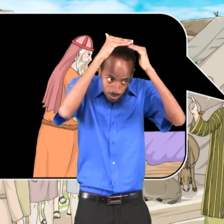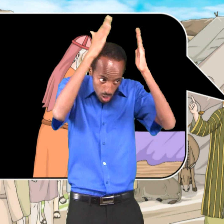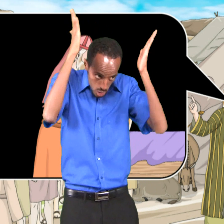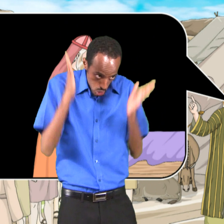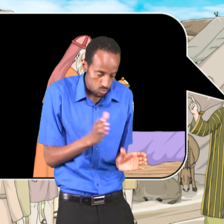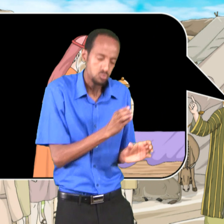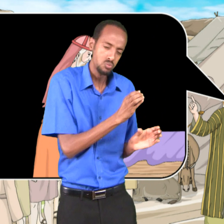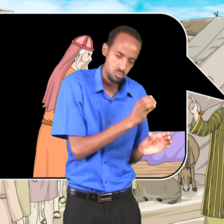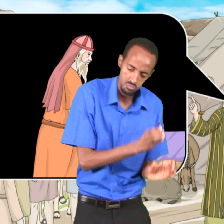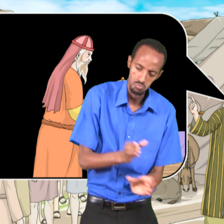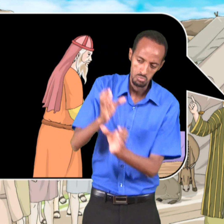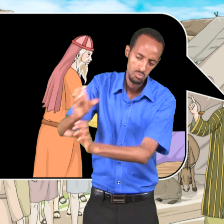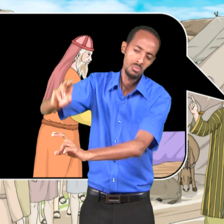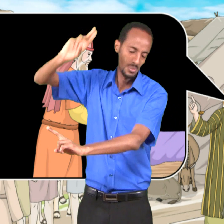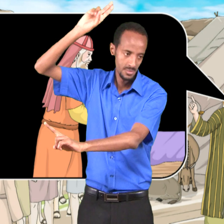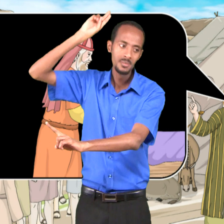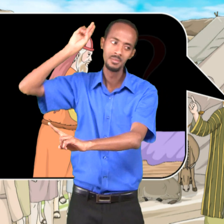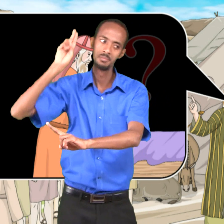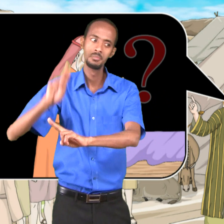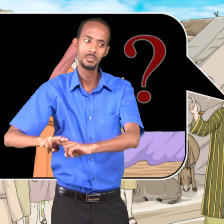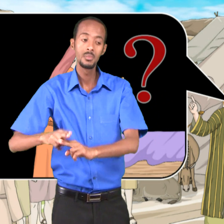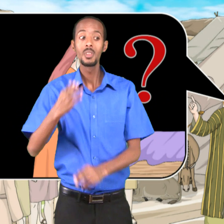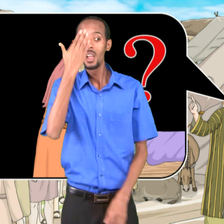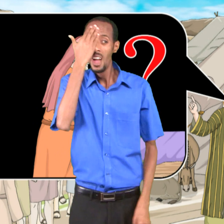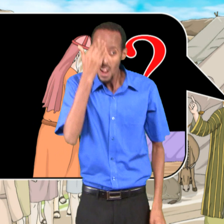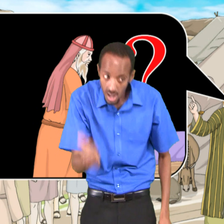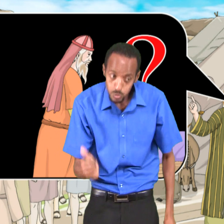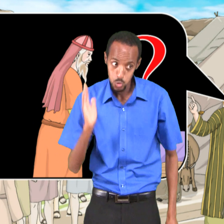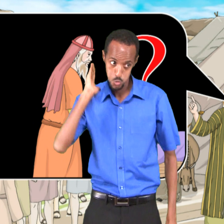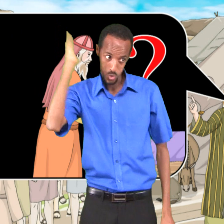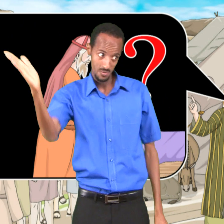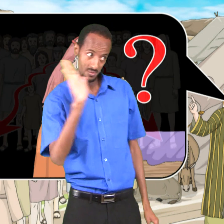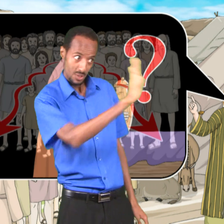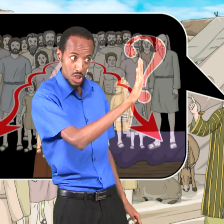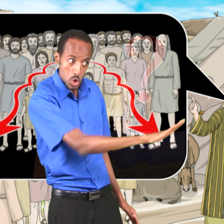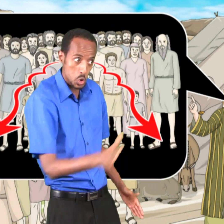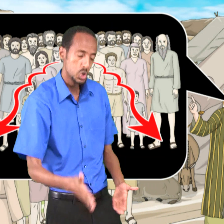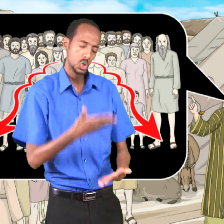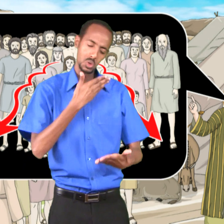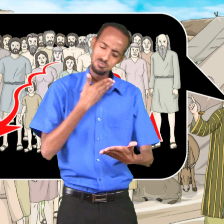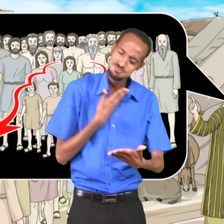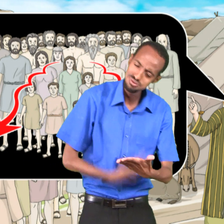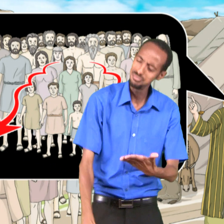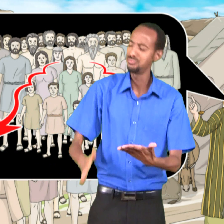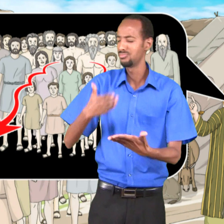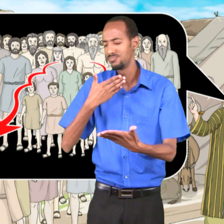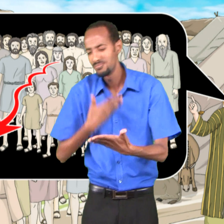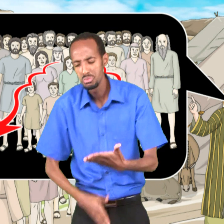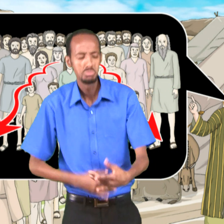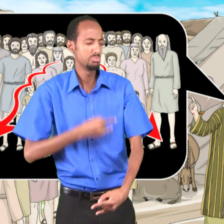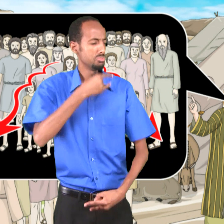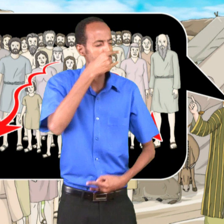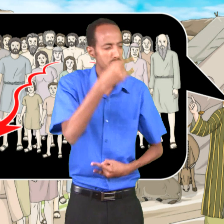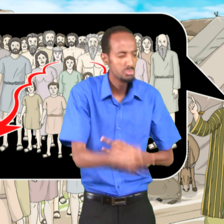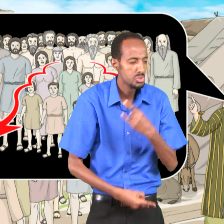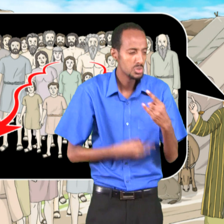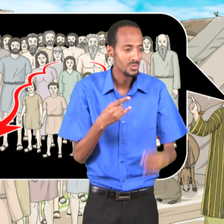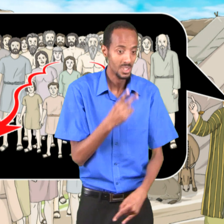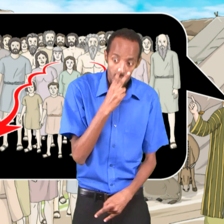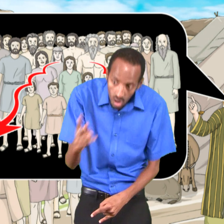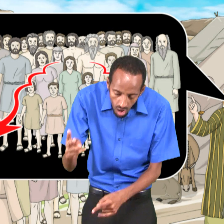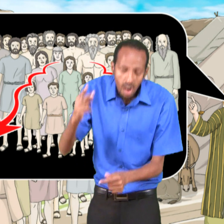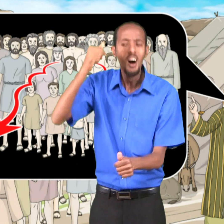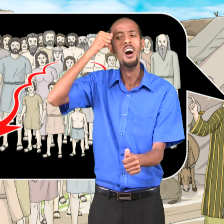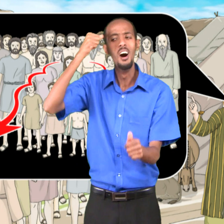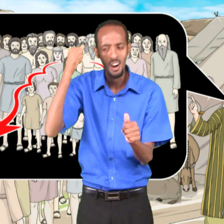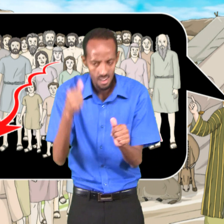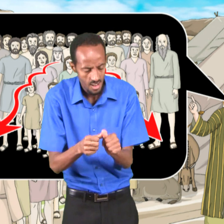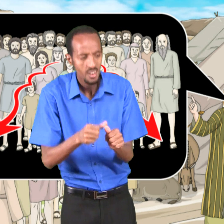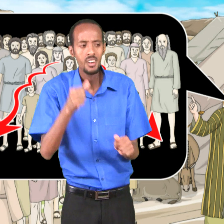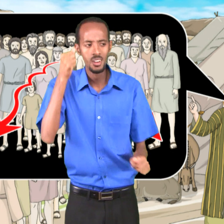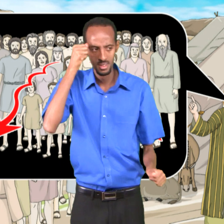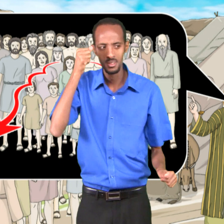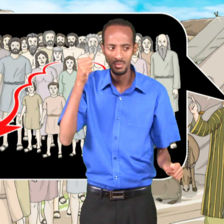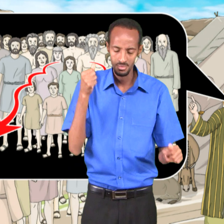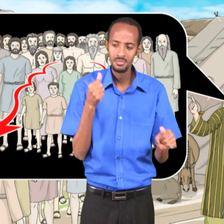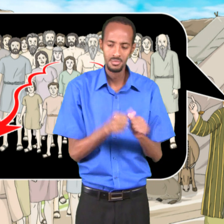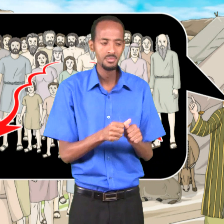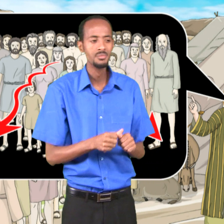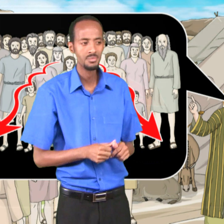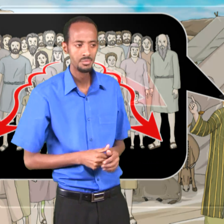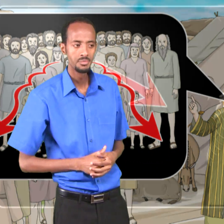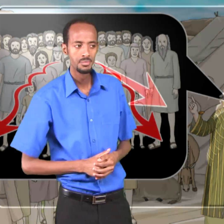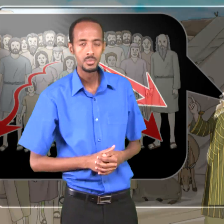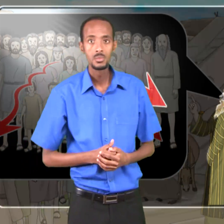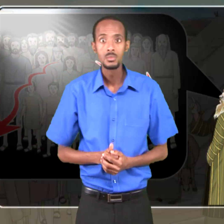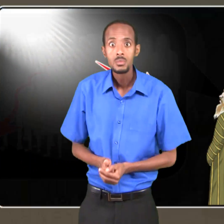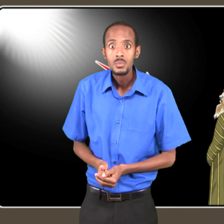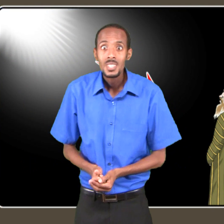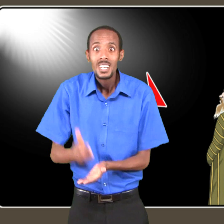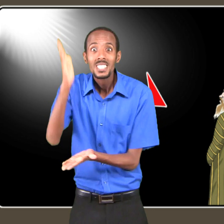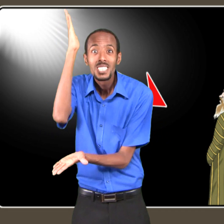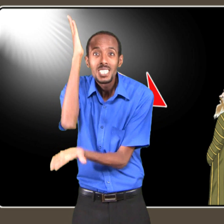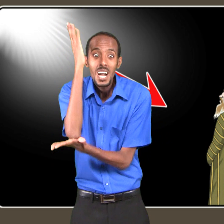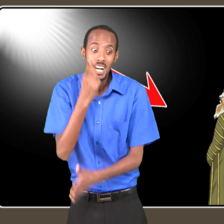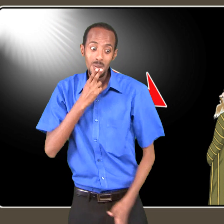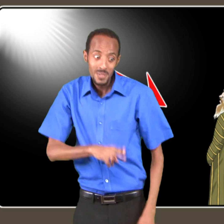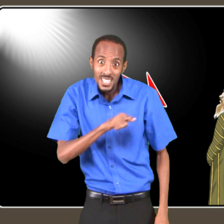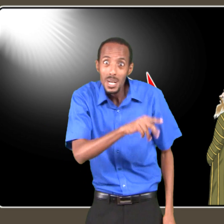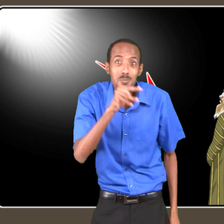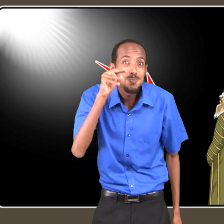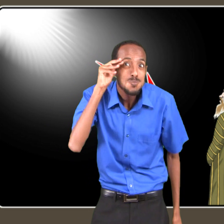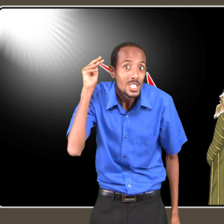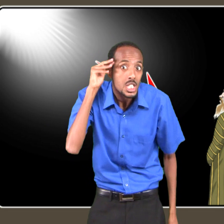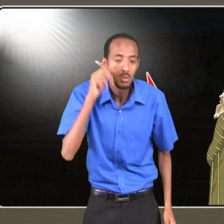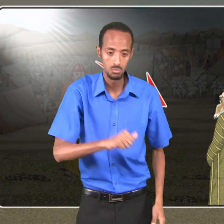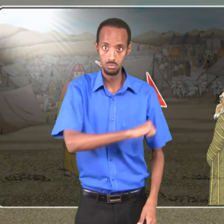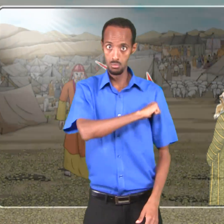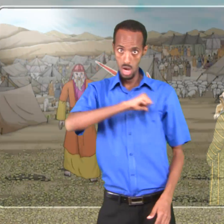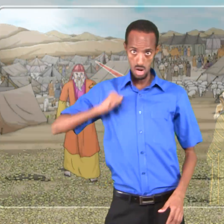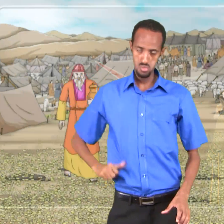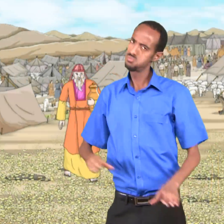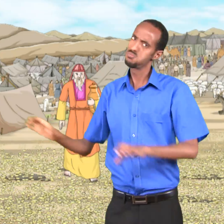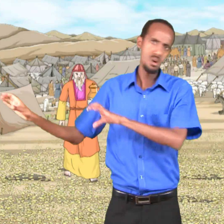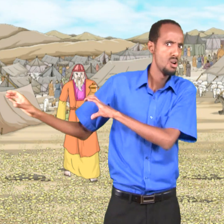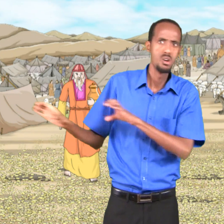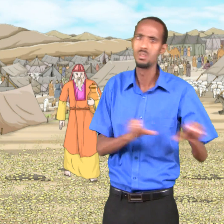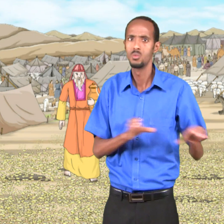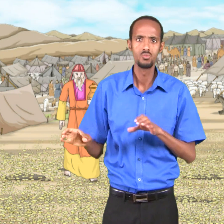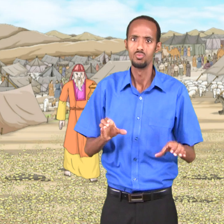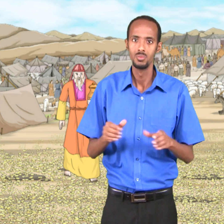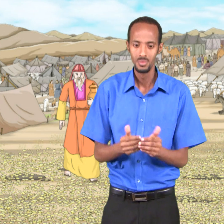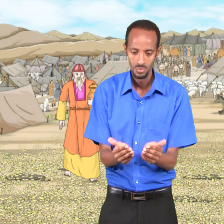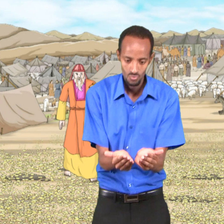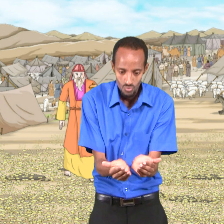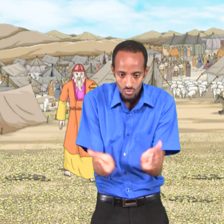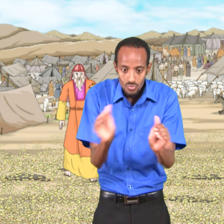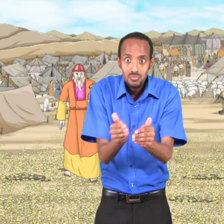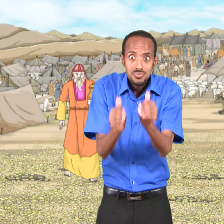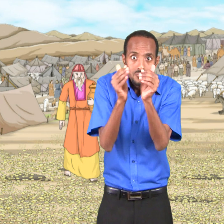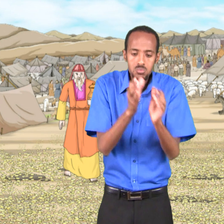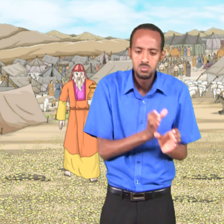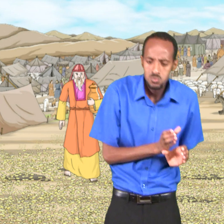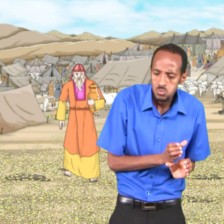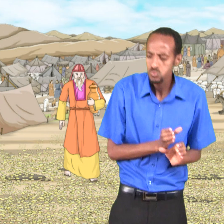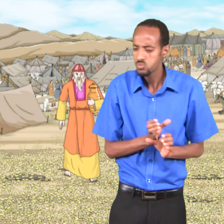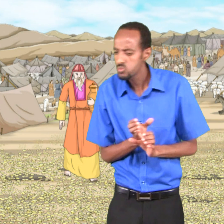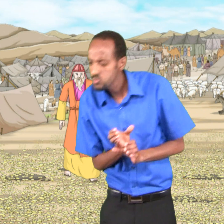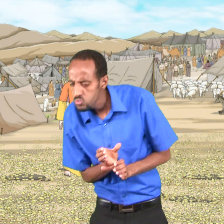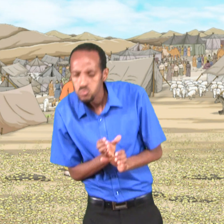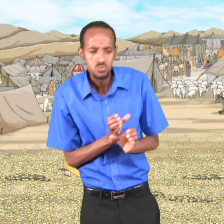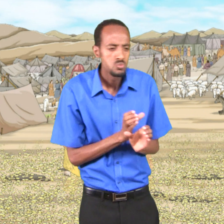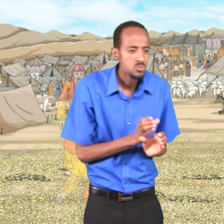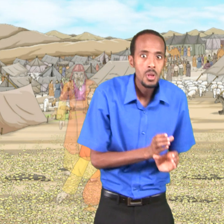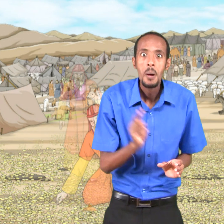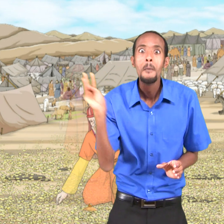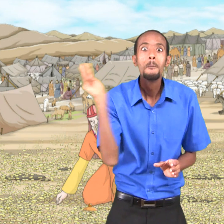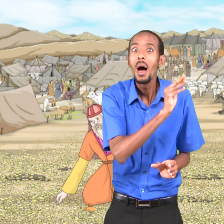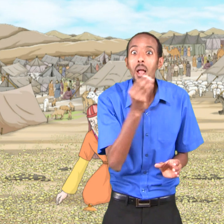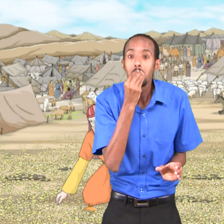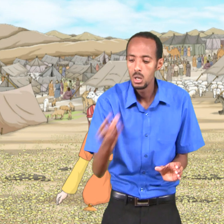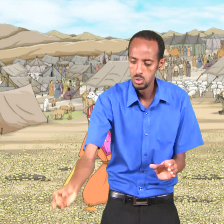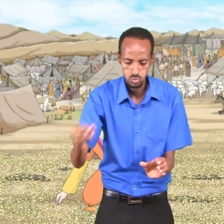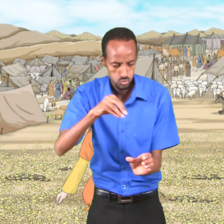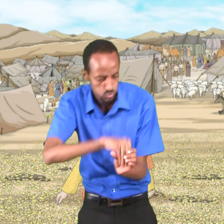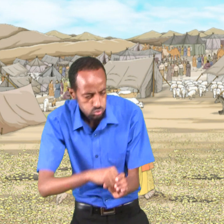Then place it before the LORD to be preserved for the generations to come.”